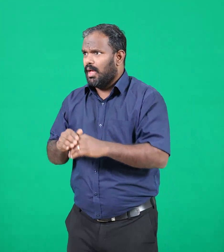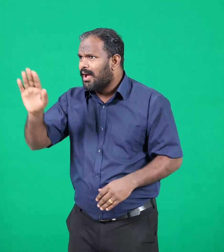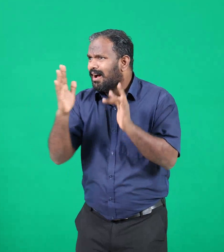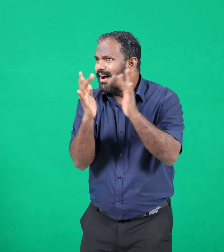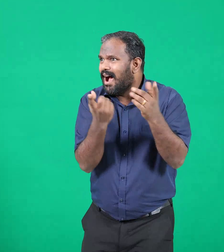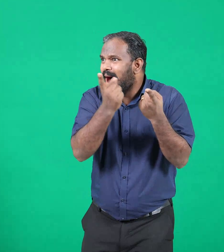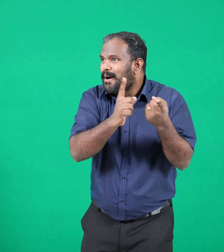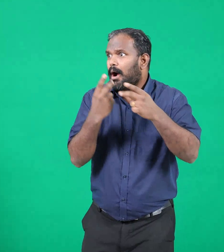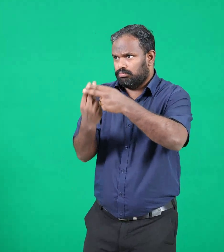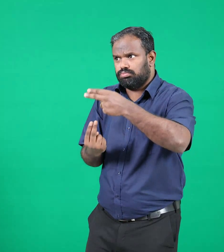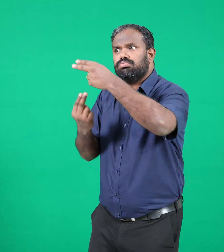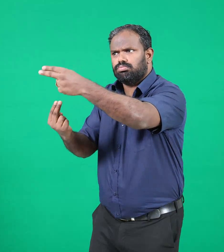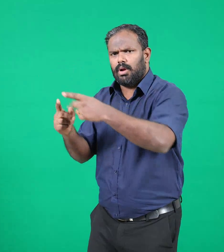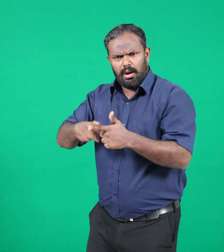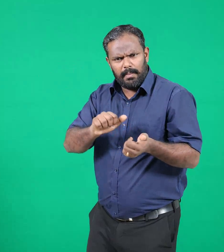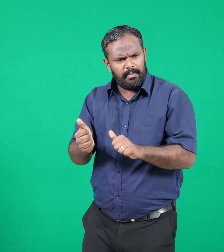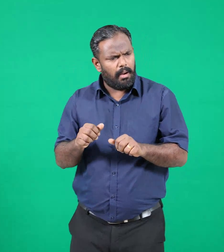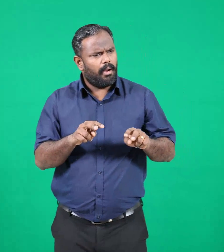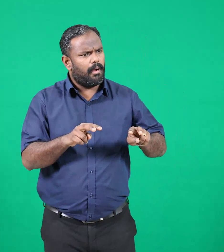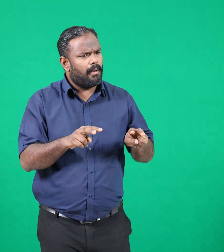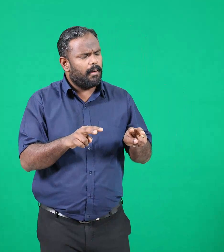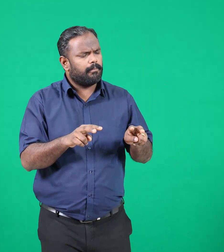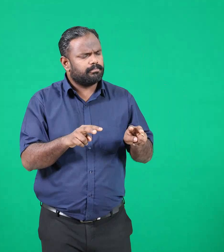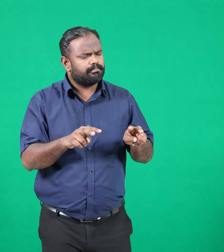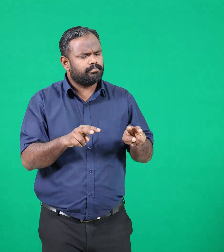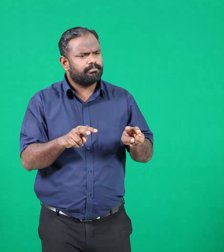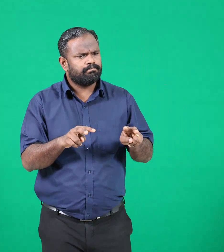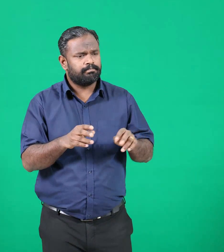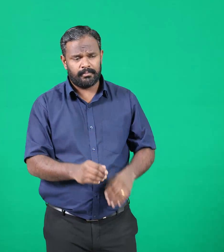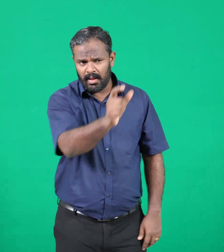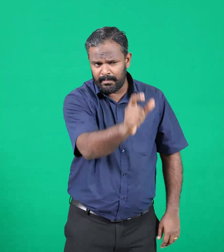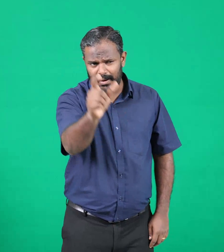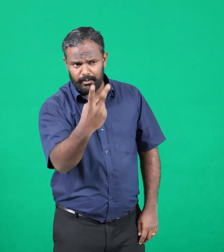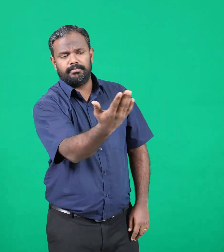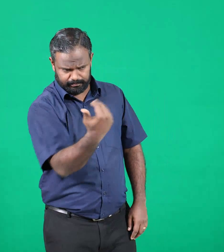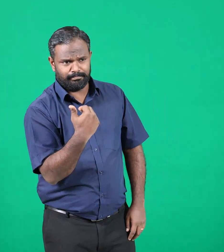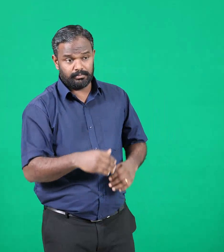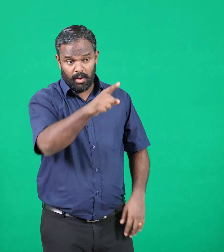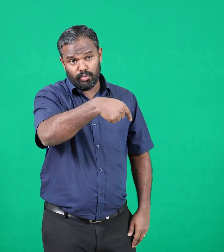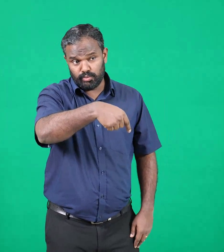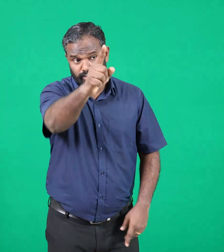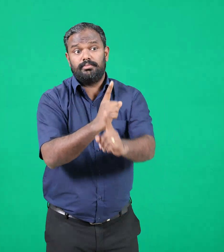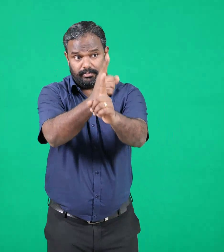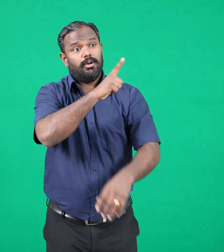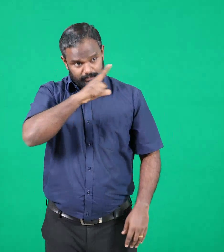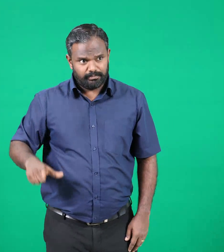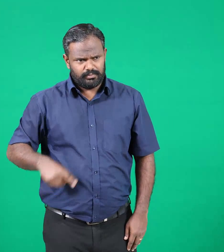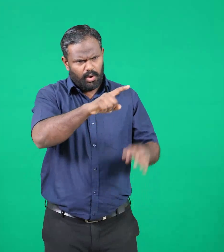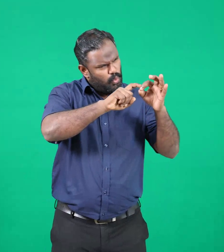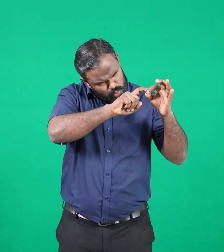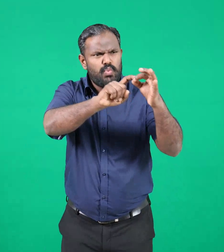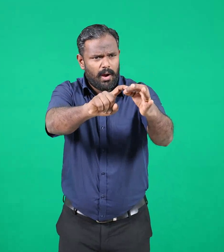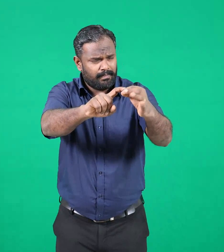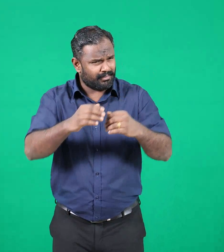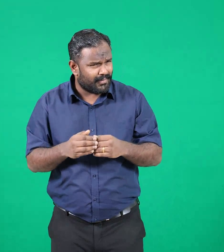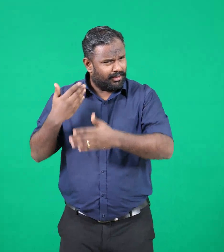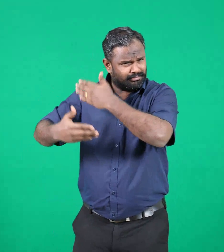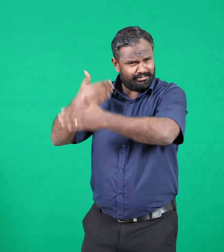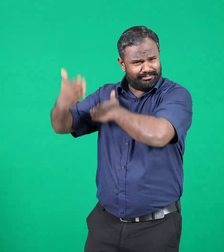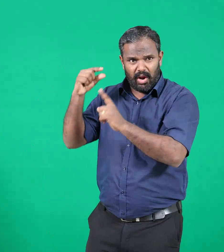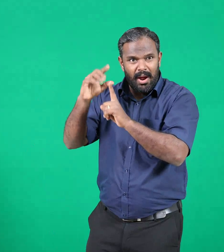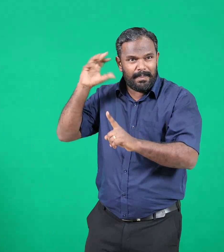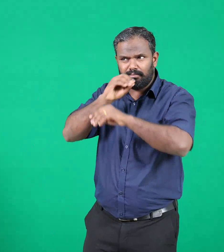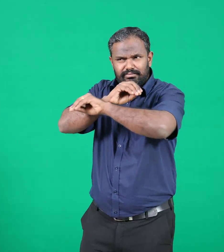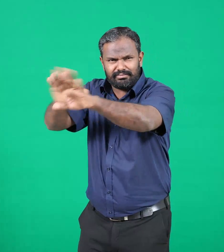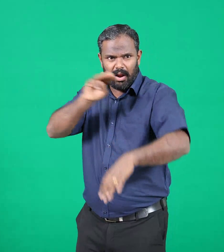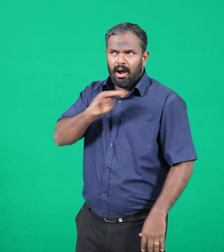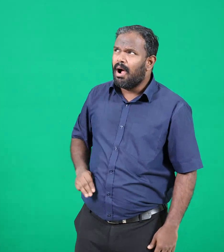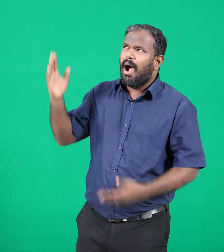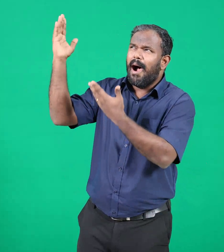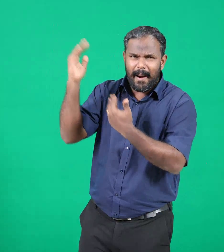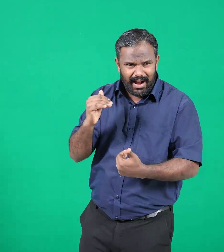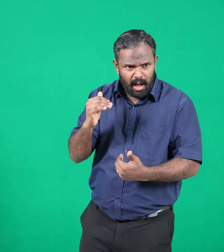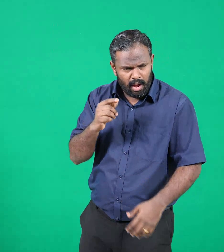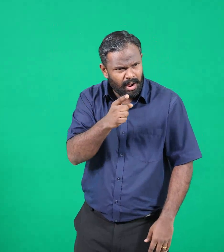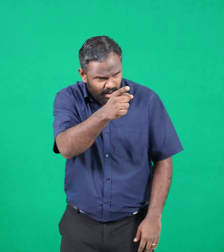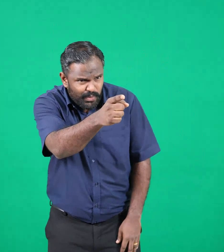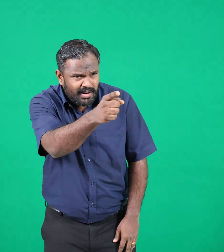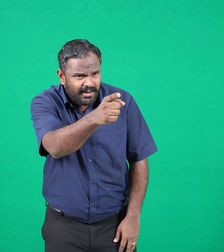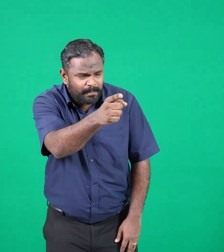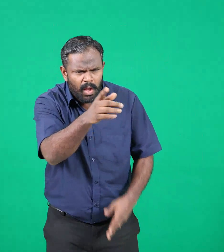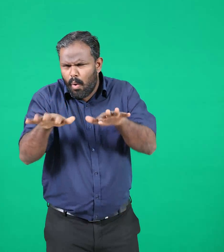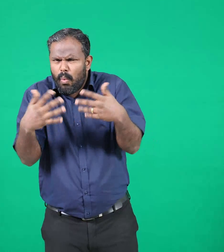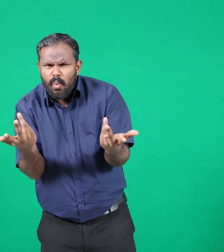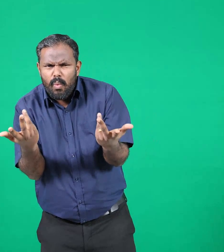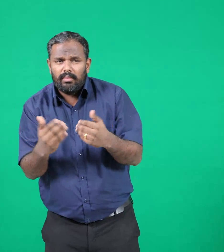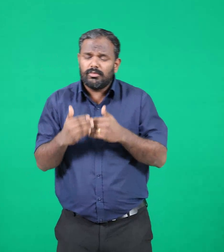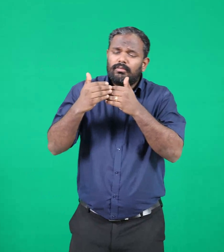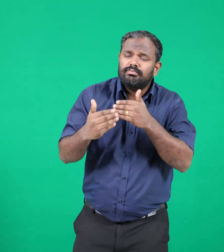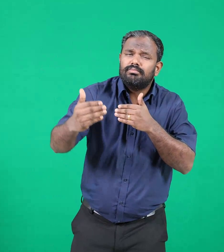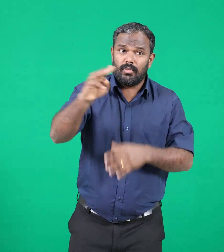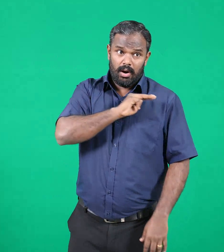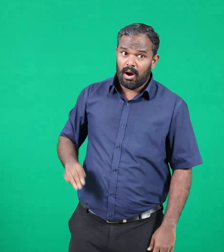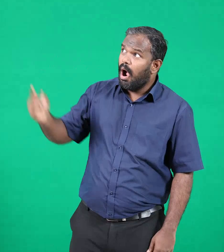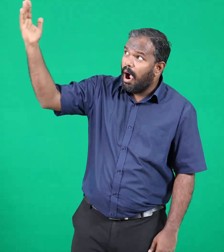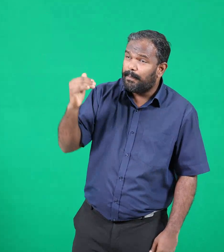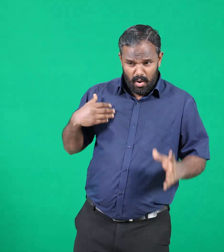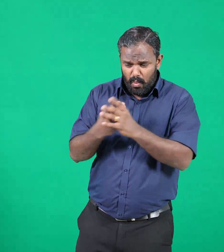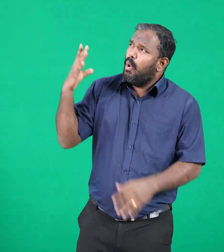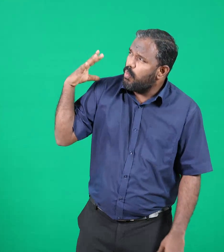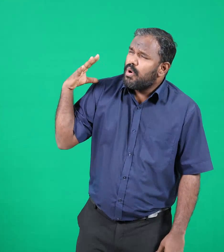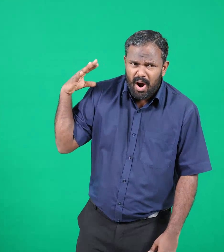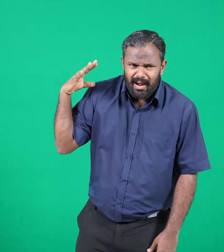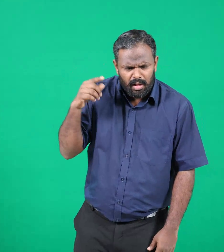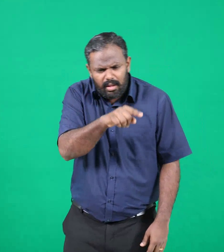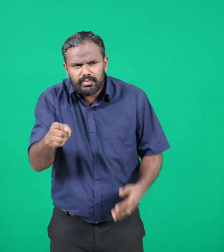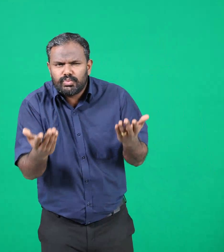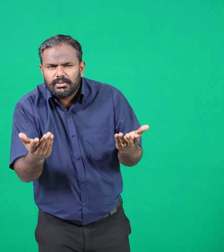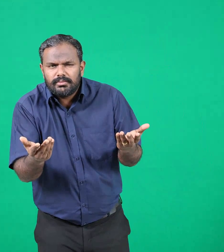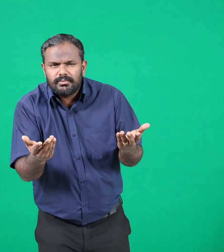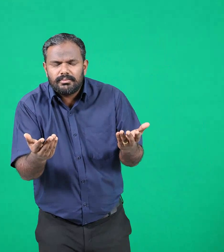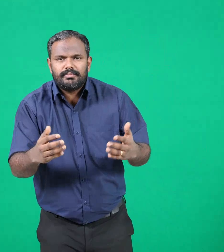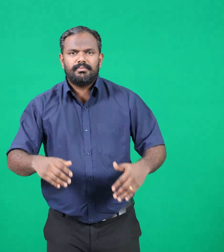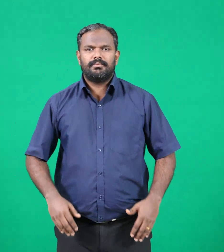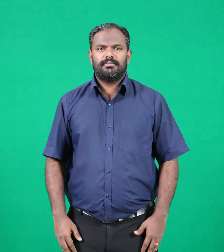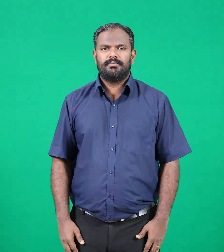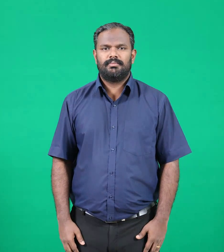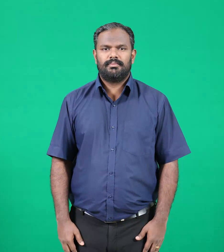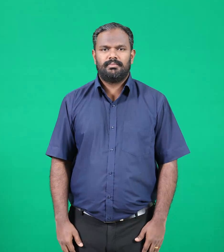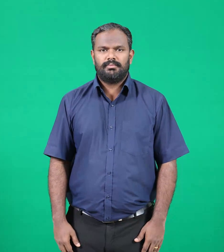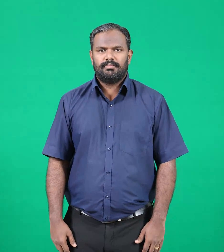So John called two of his disciples and sent them to ask the Lord, "Are You the One who was to come, or should we look for someone else?"